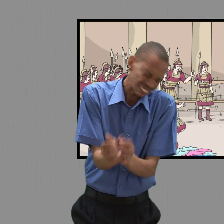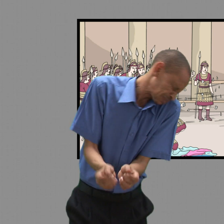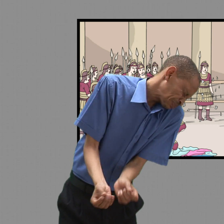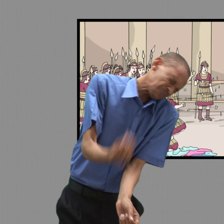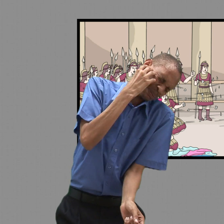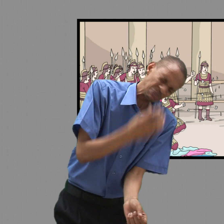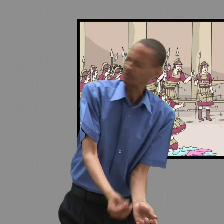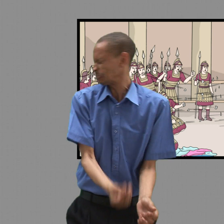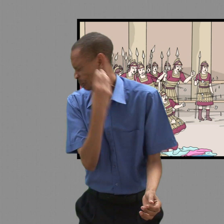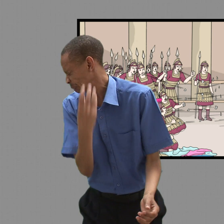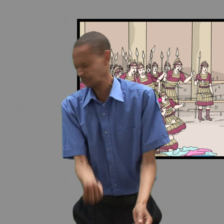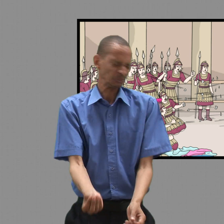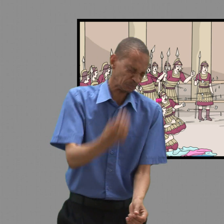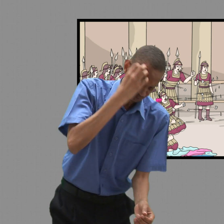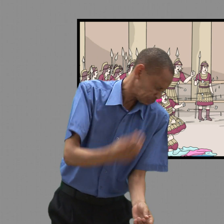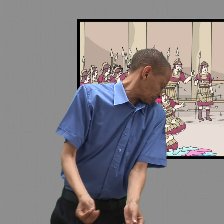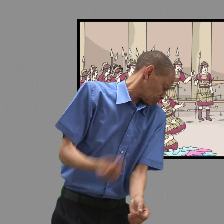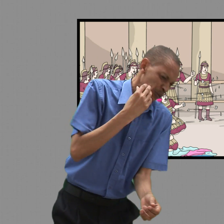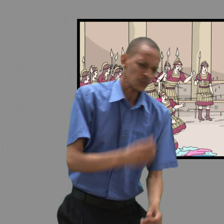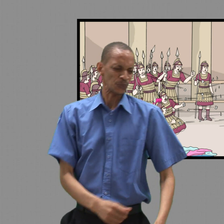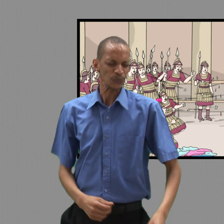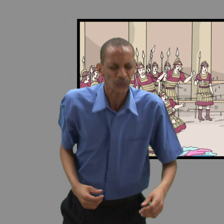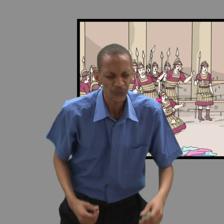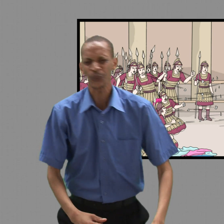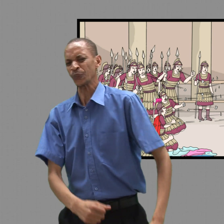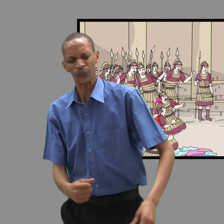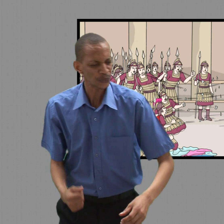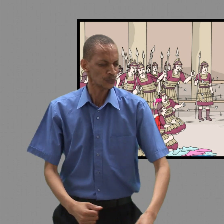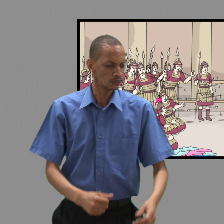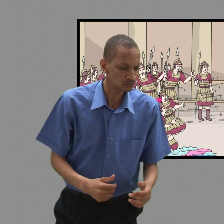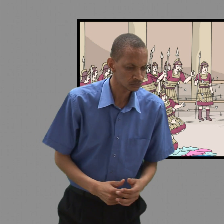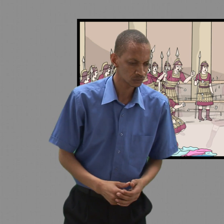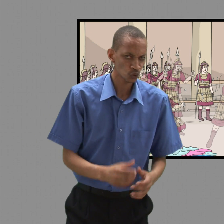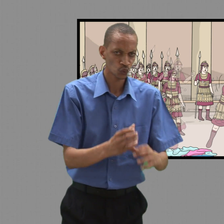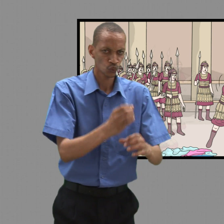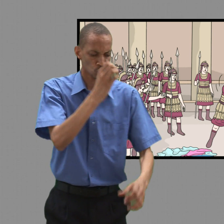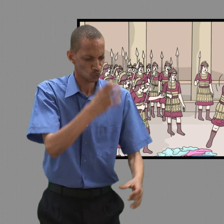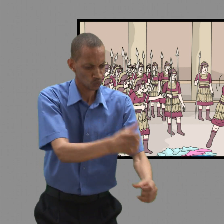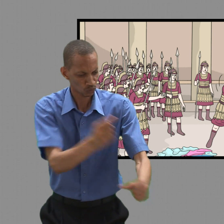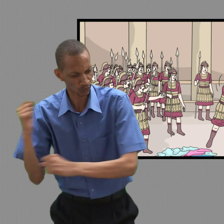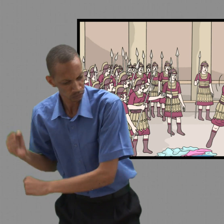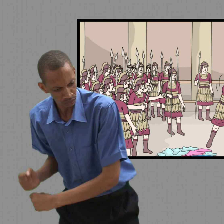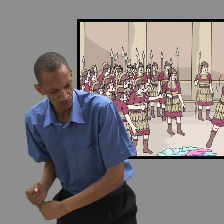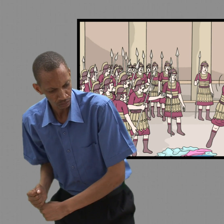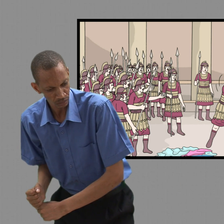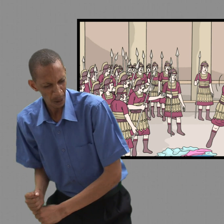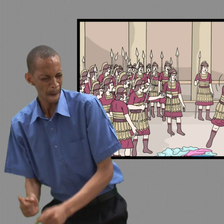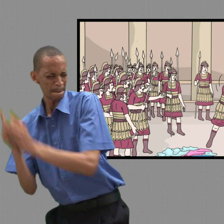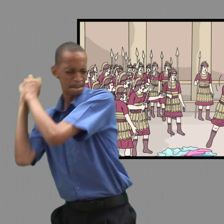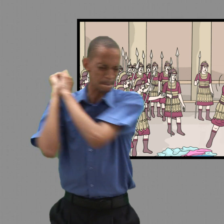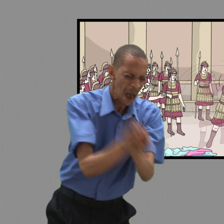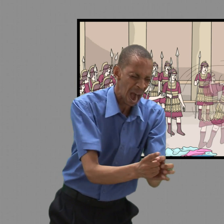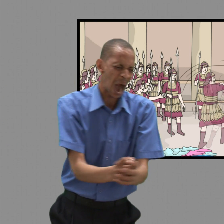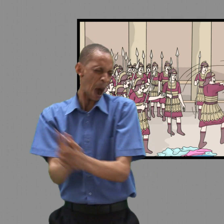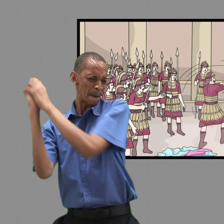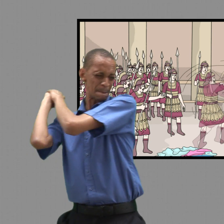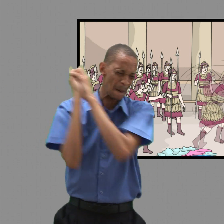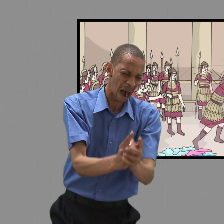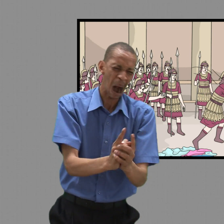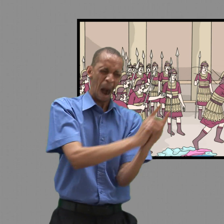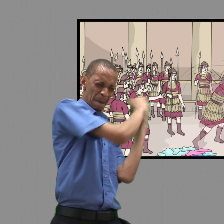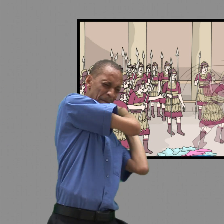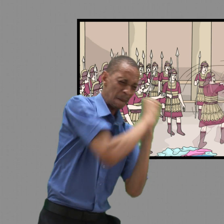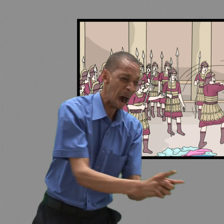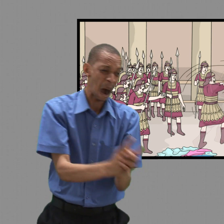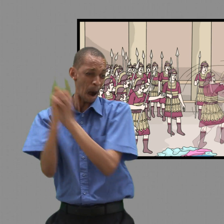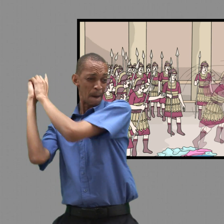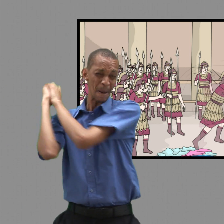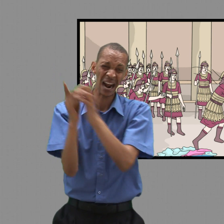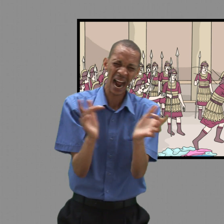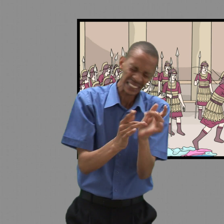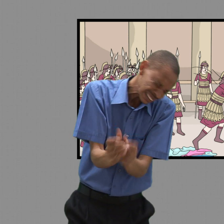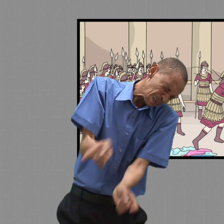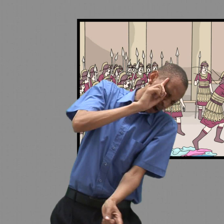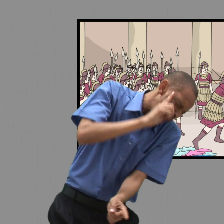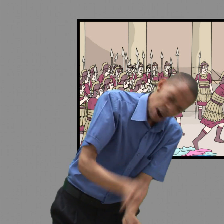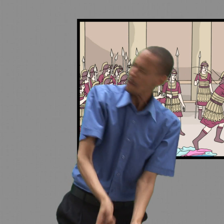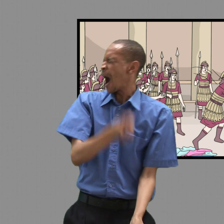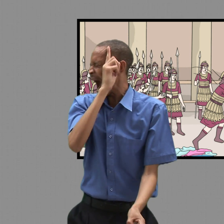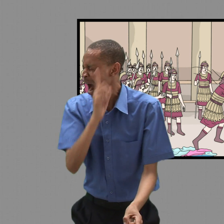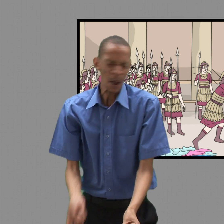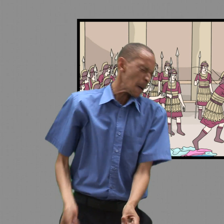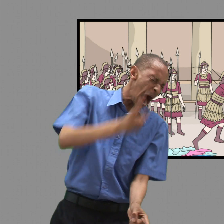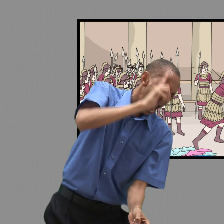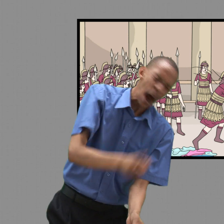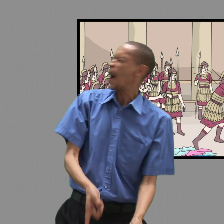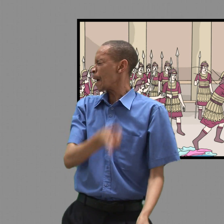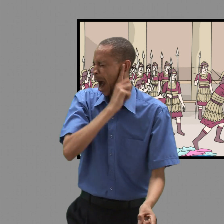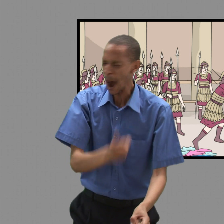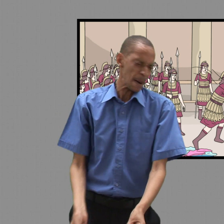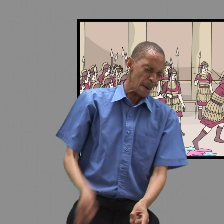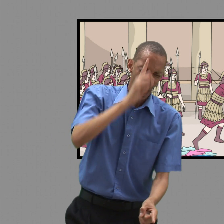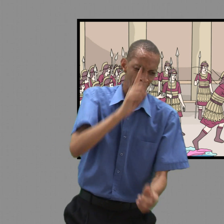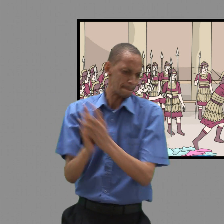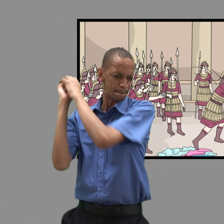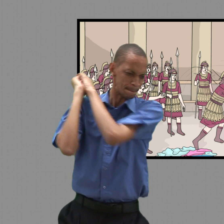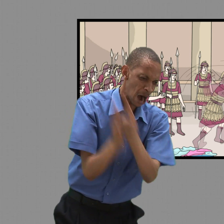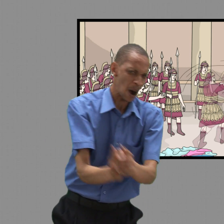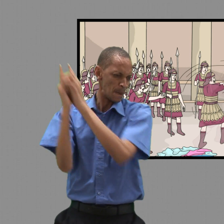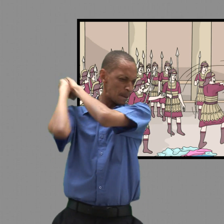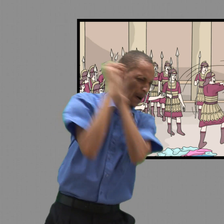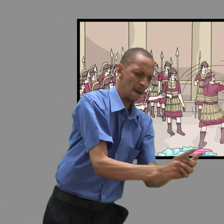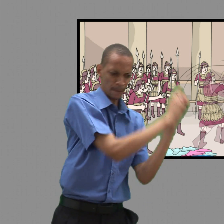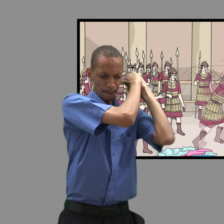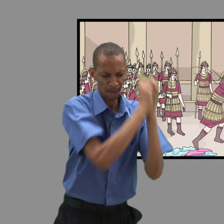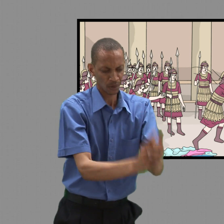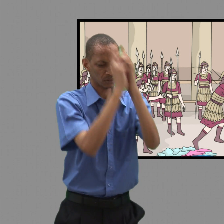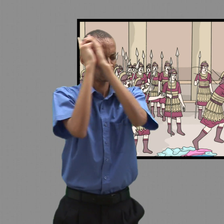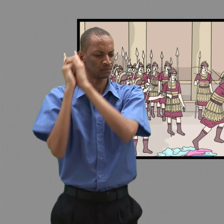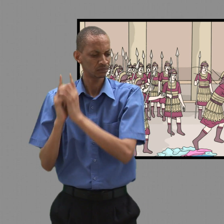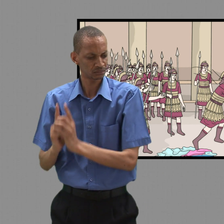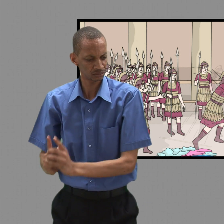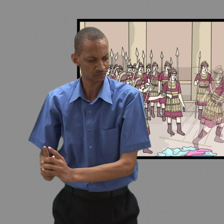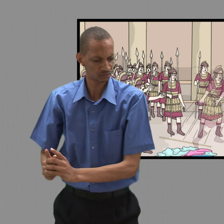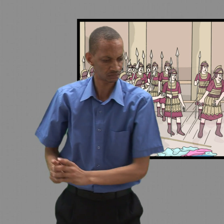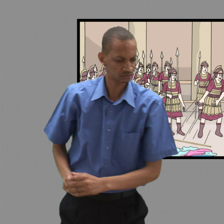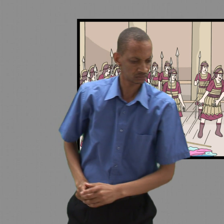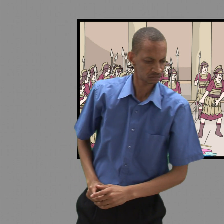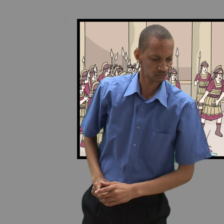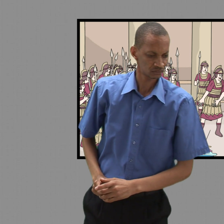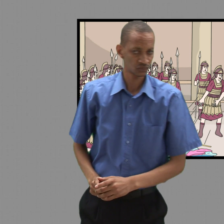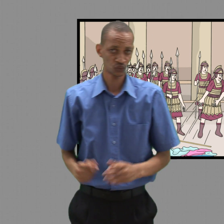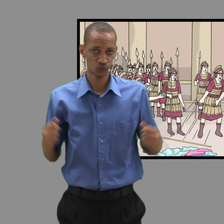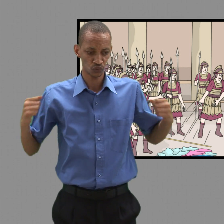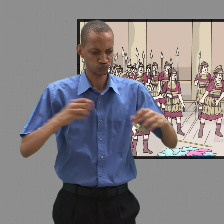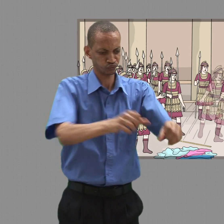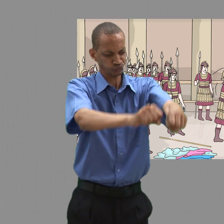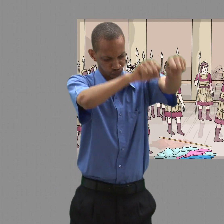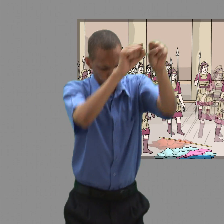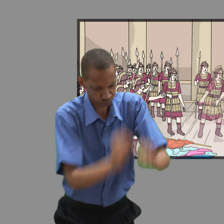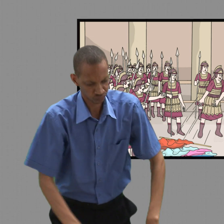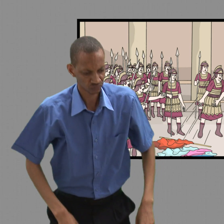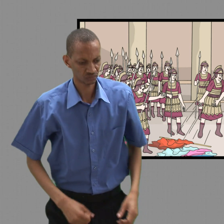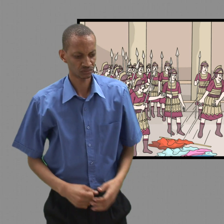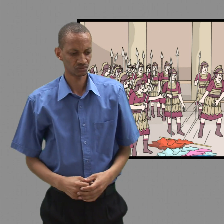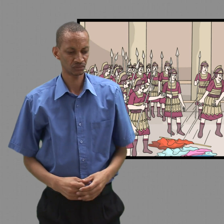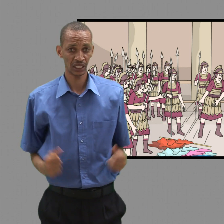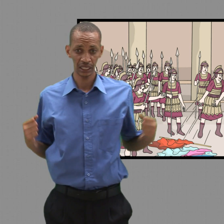Then they spit on Him and took the staff and struck Him on the head repeatedly.